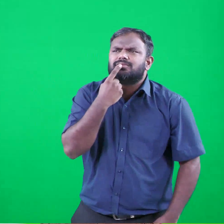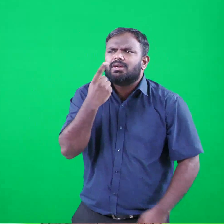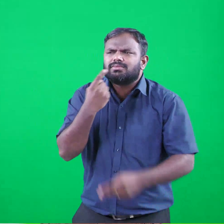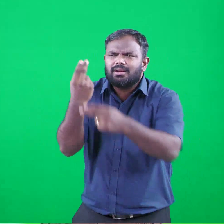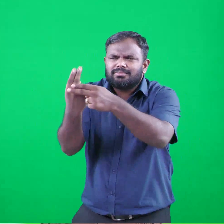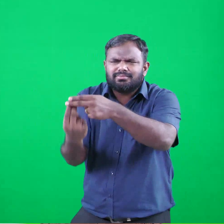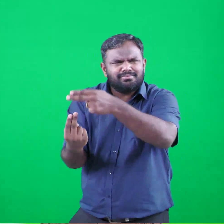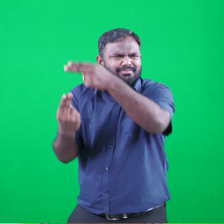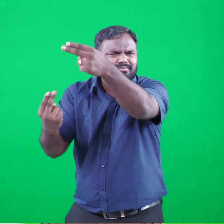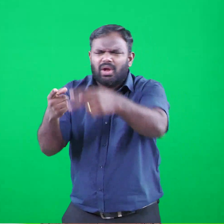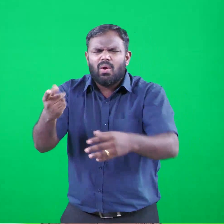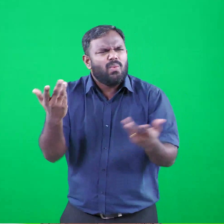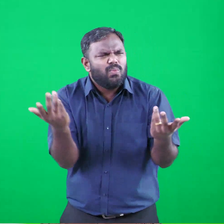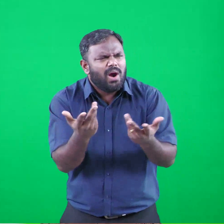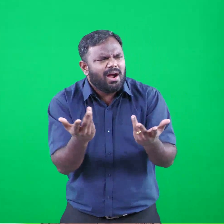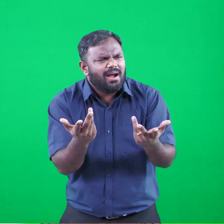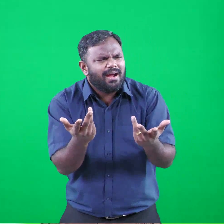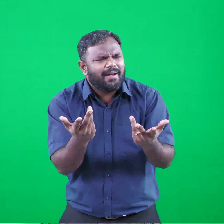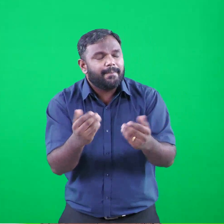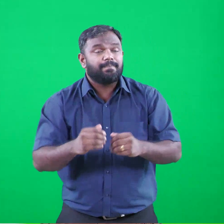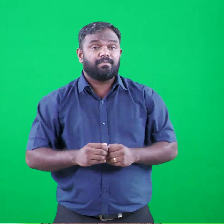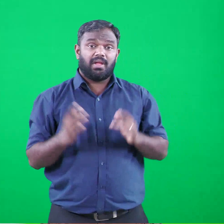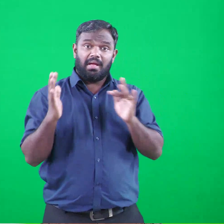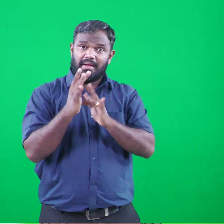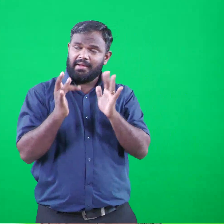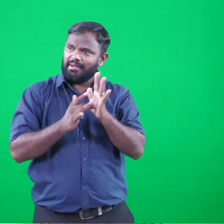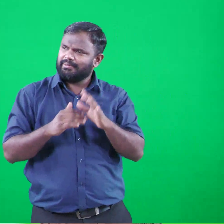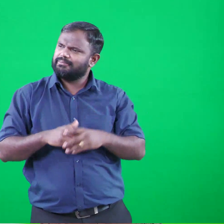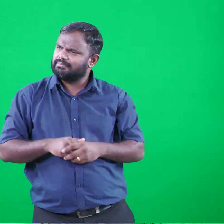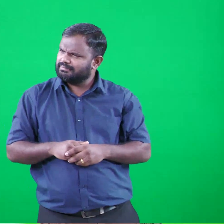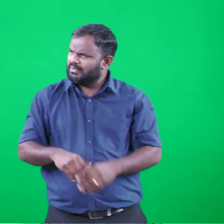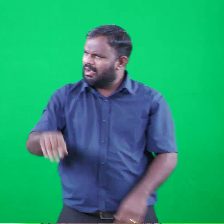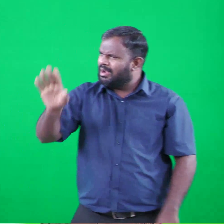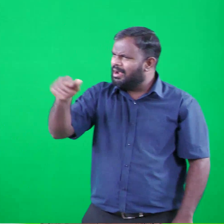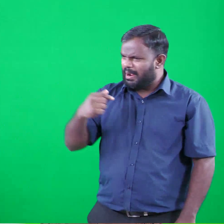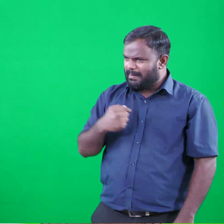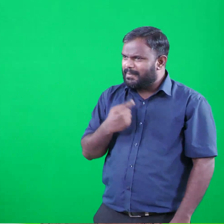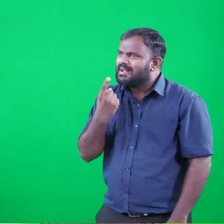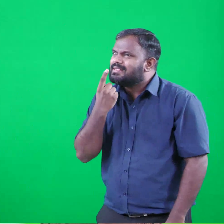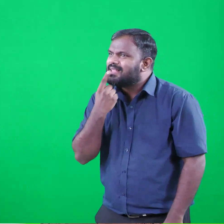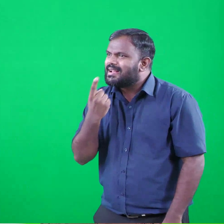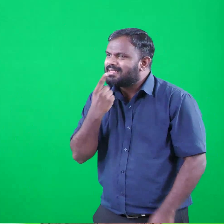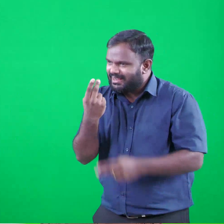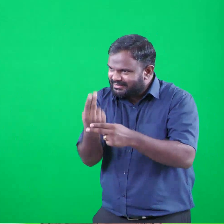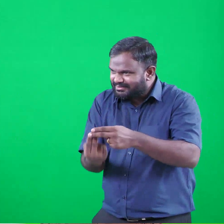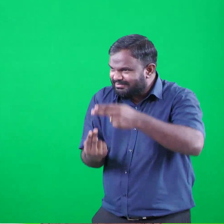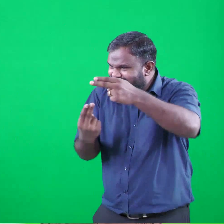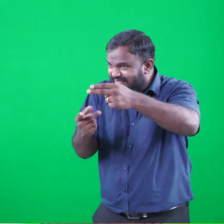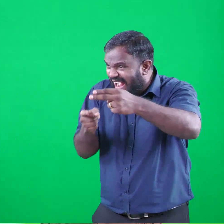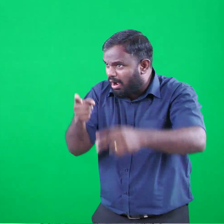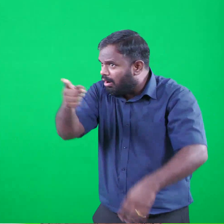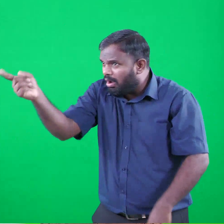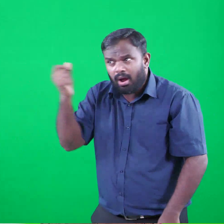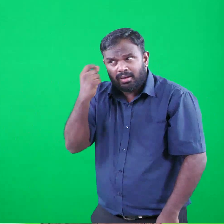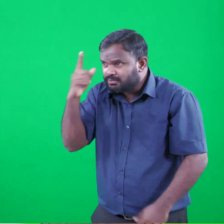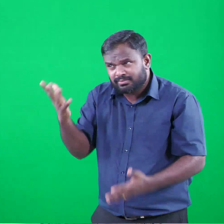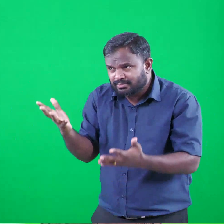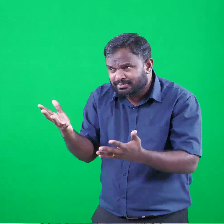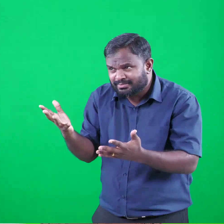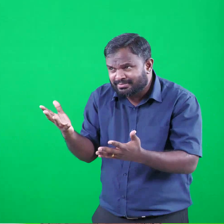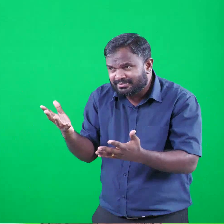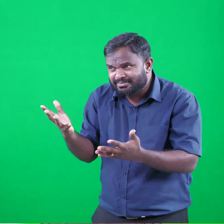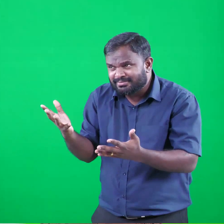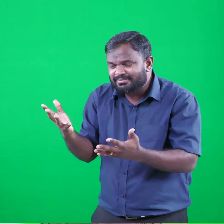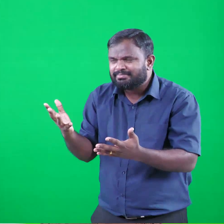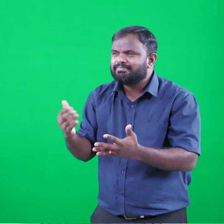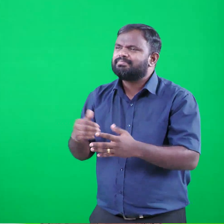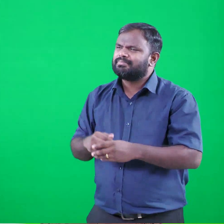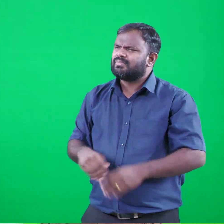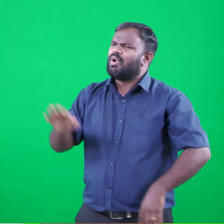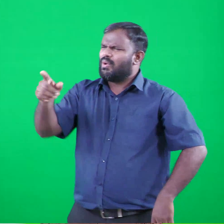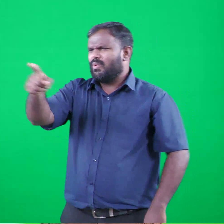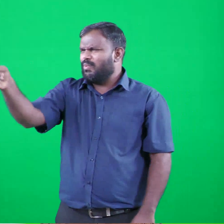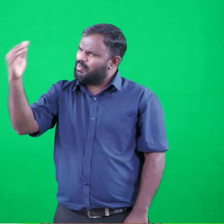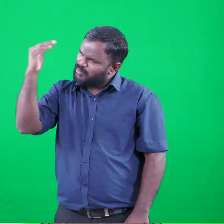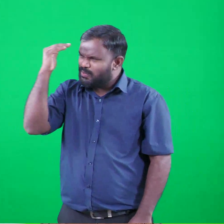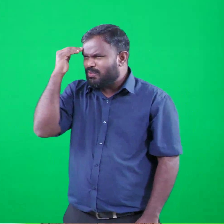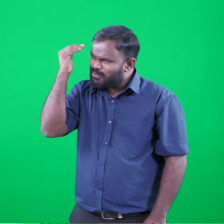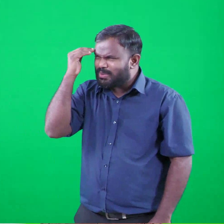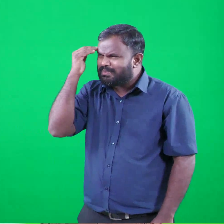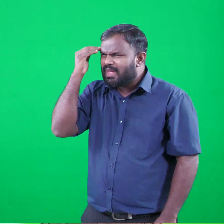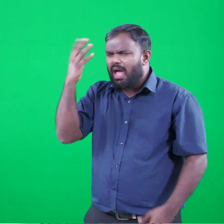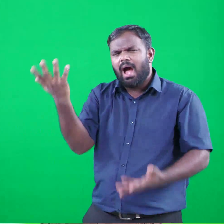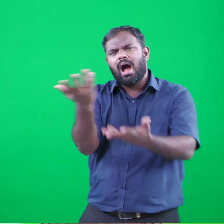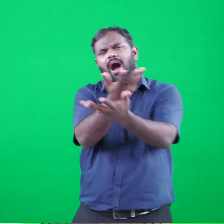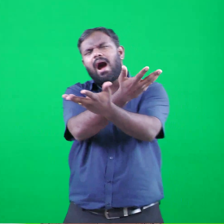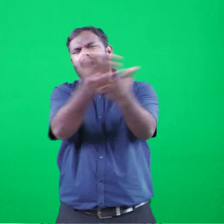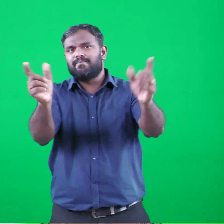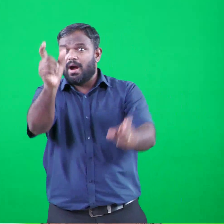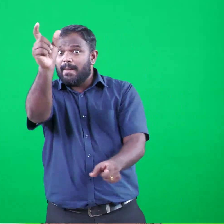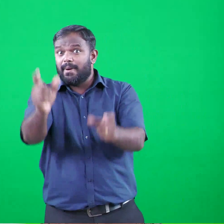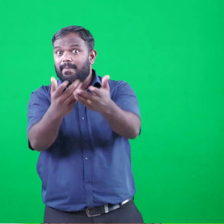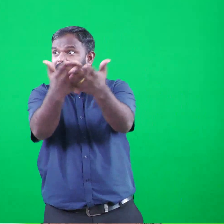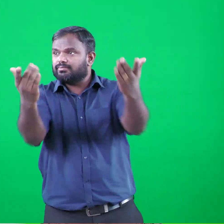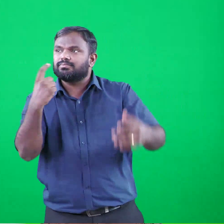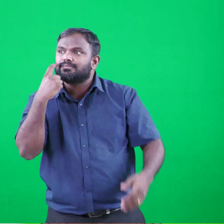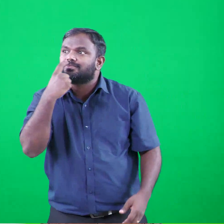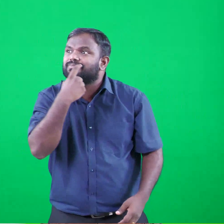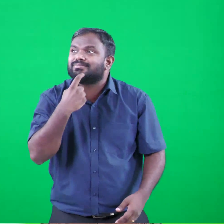He asked. " Do you not understand?